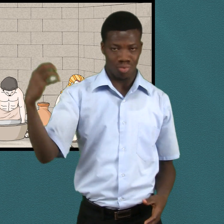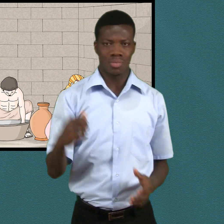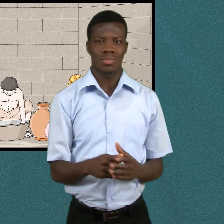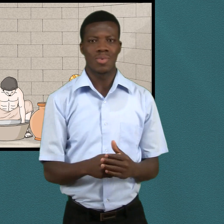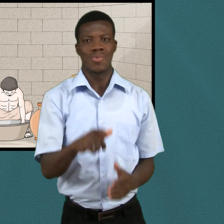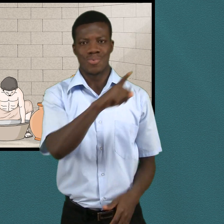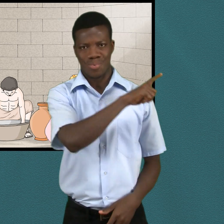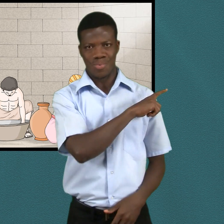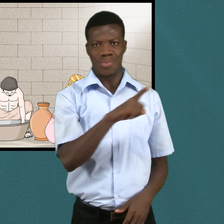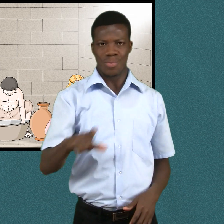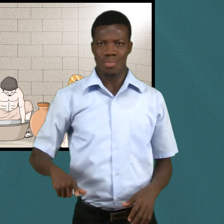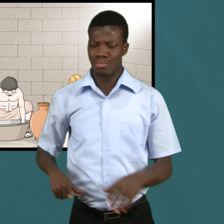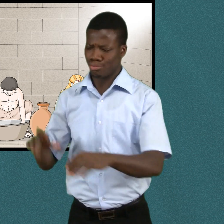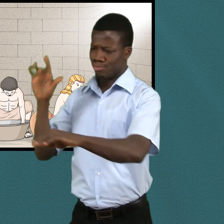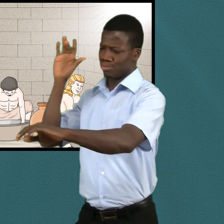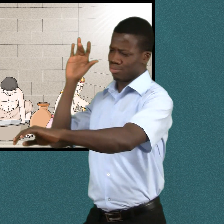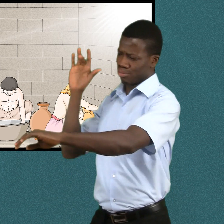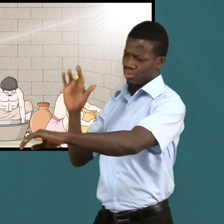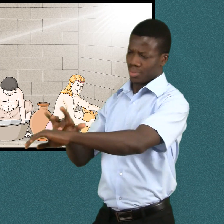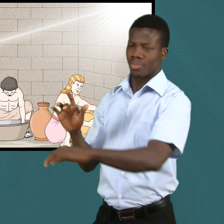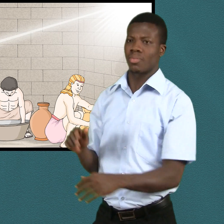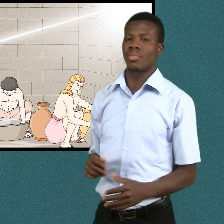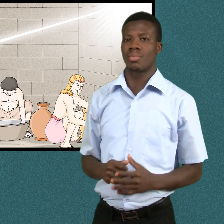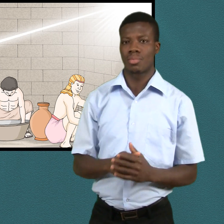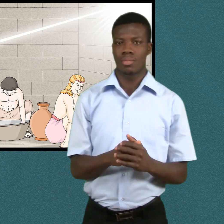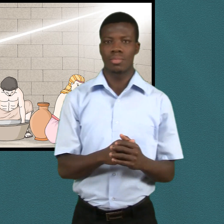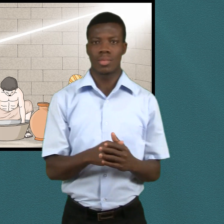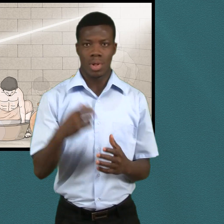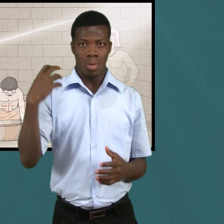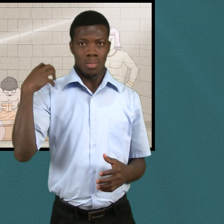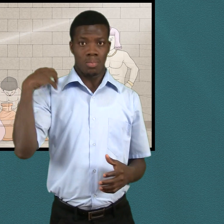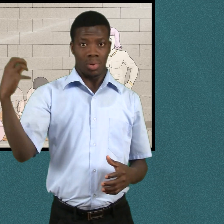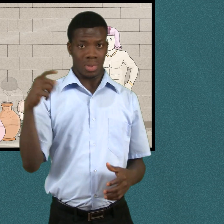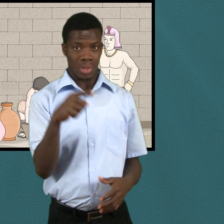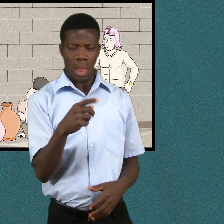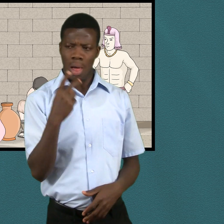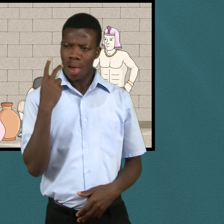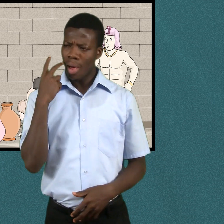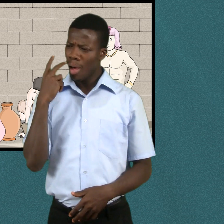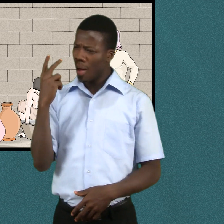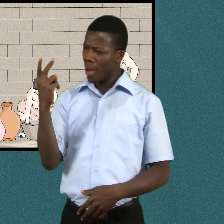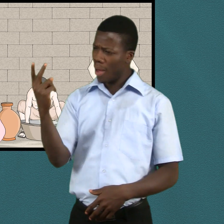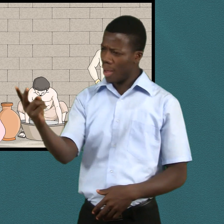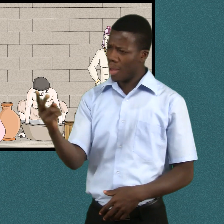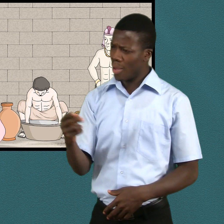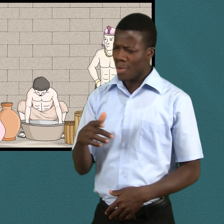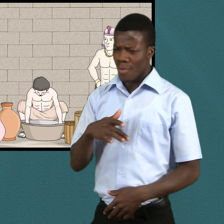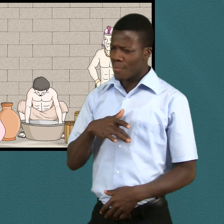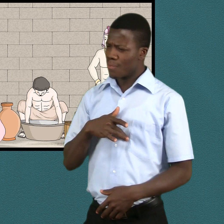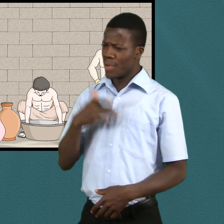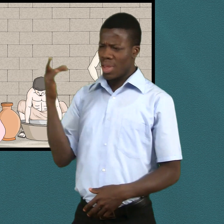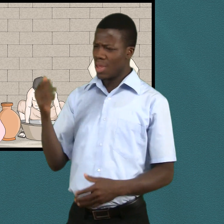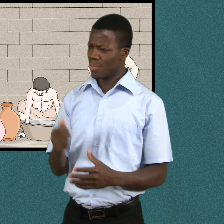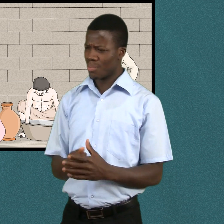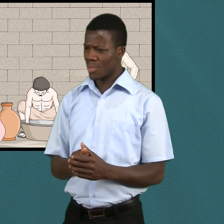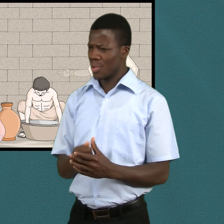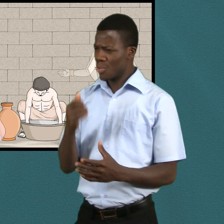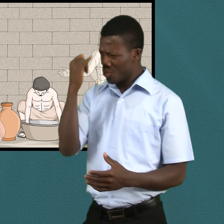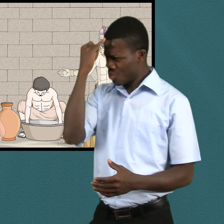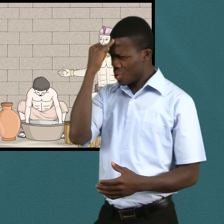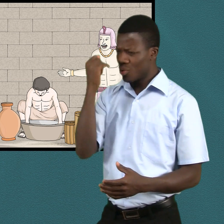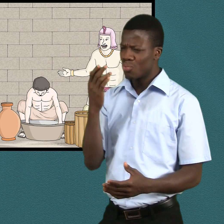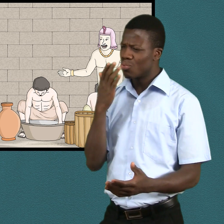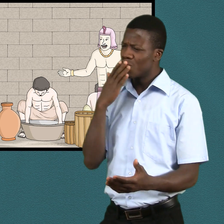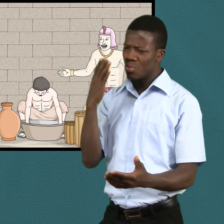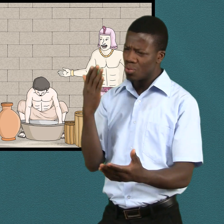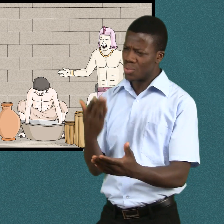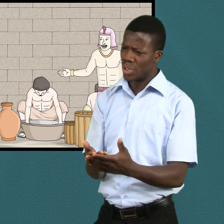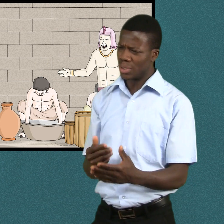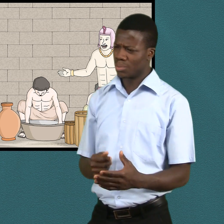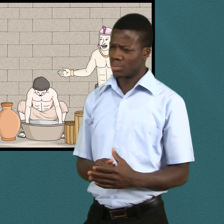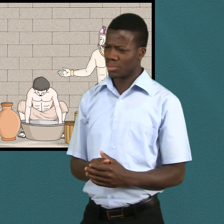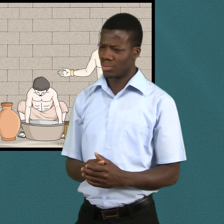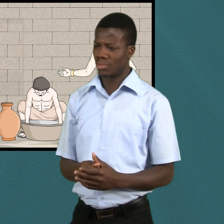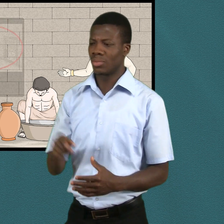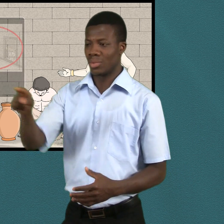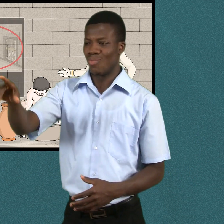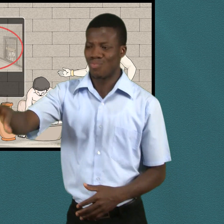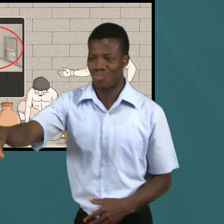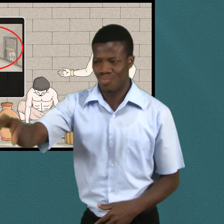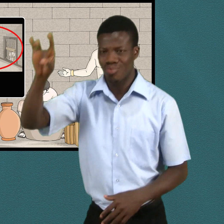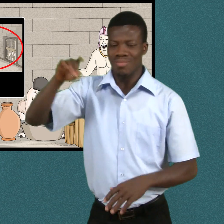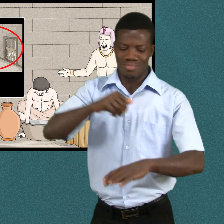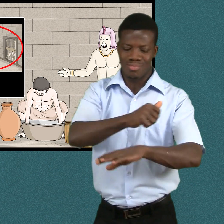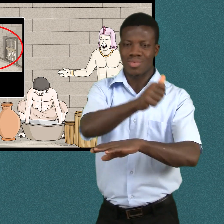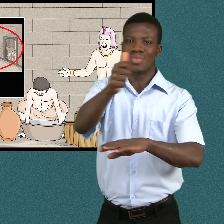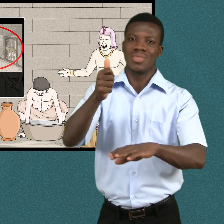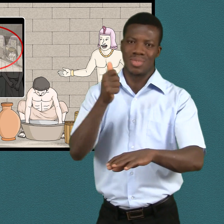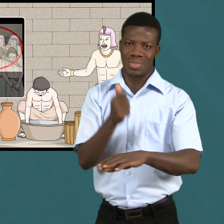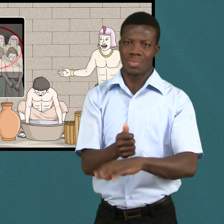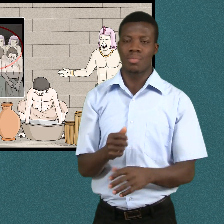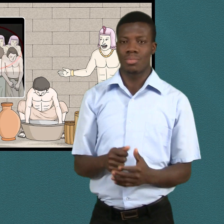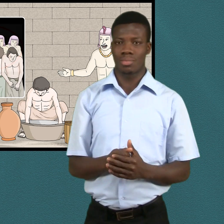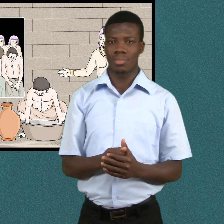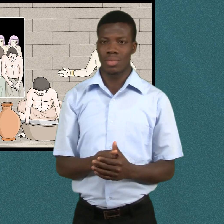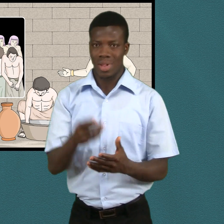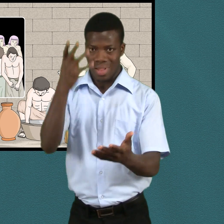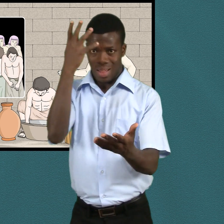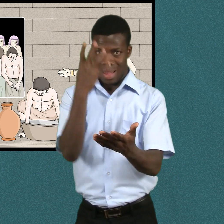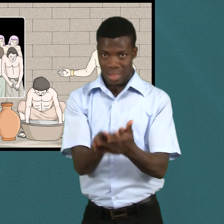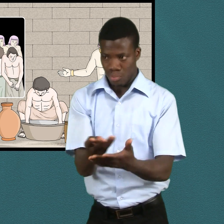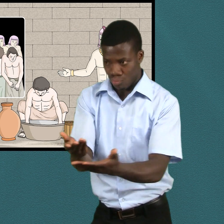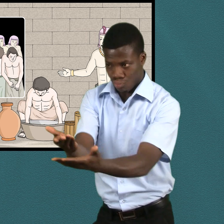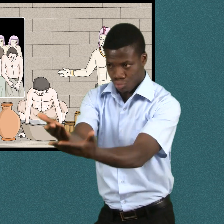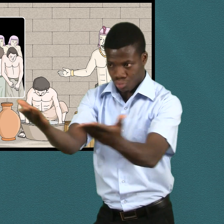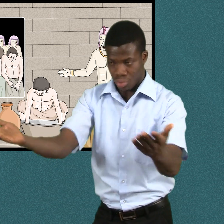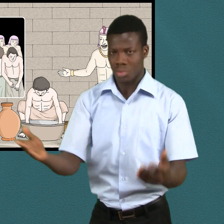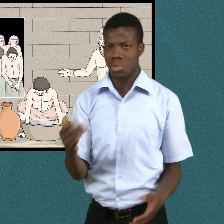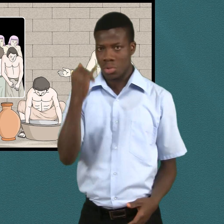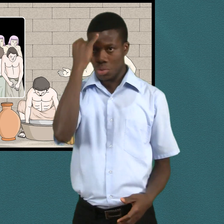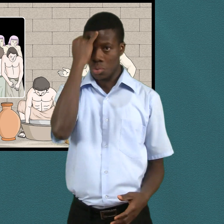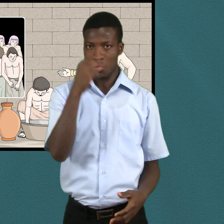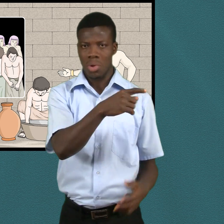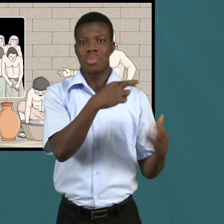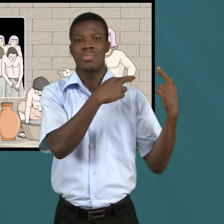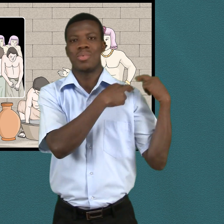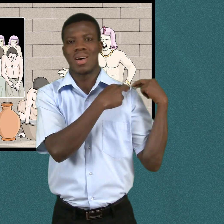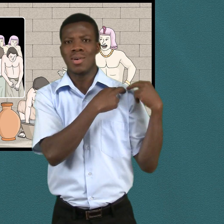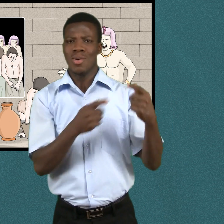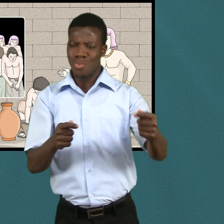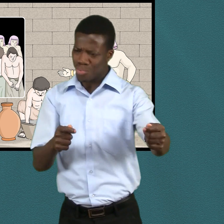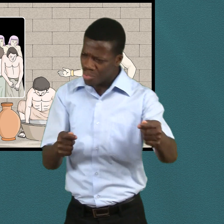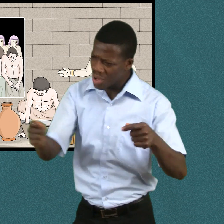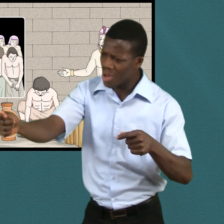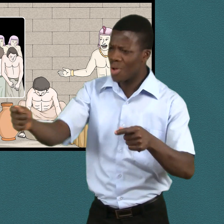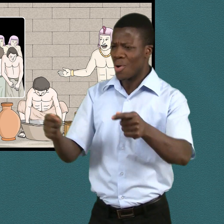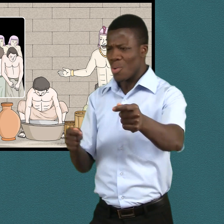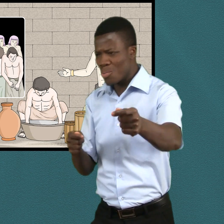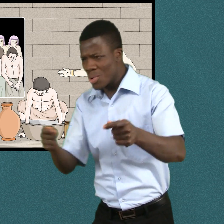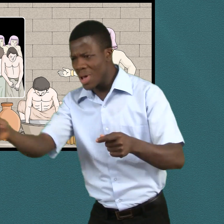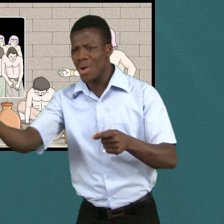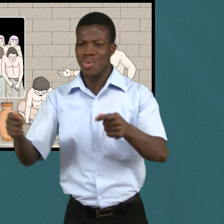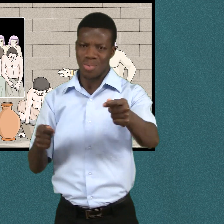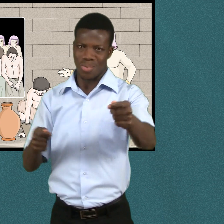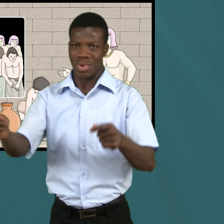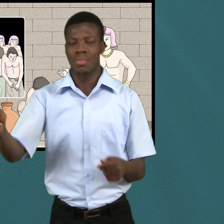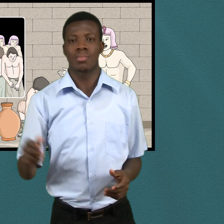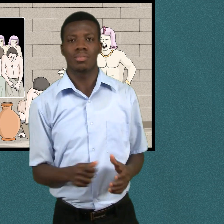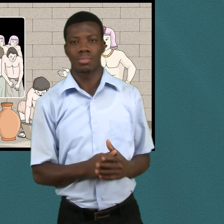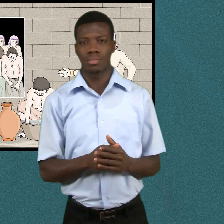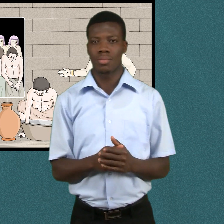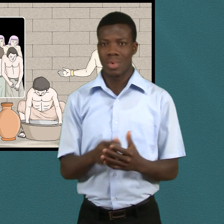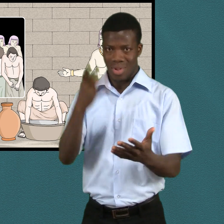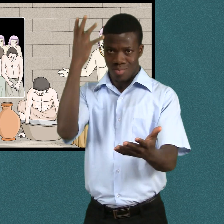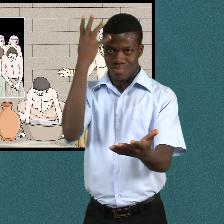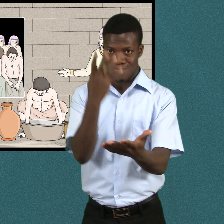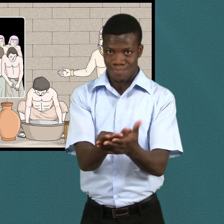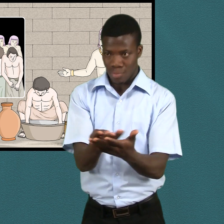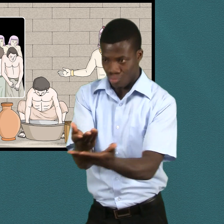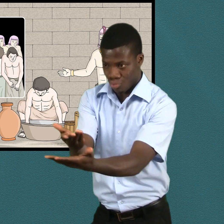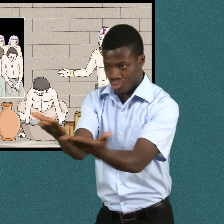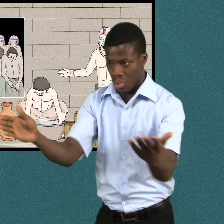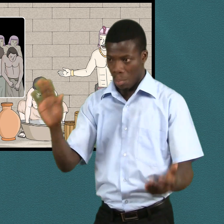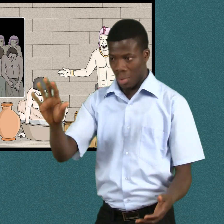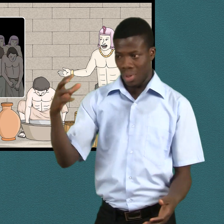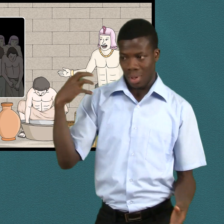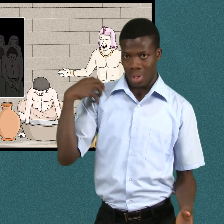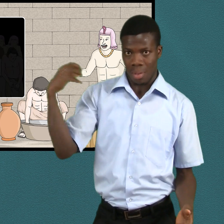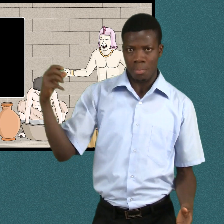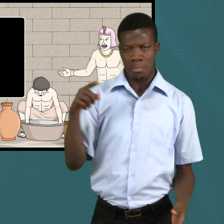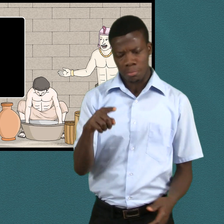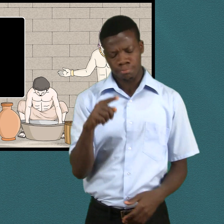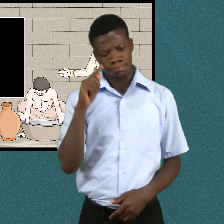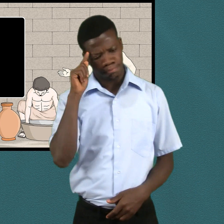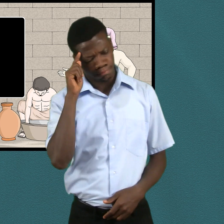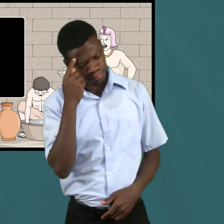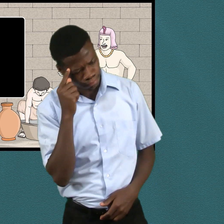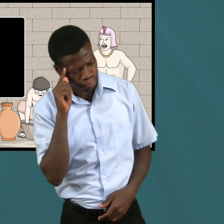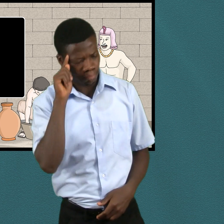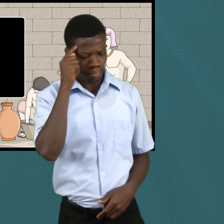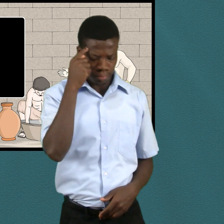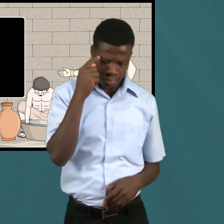And the warden put all the prisoners under Joseph’s care, so that he was responsible for all that was done in the prison.